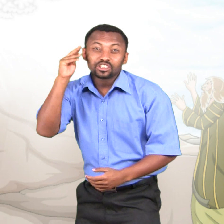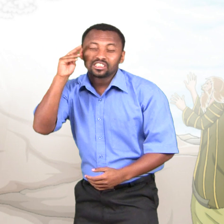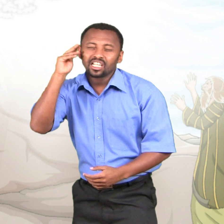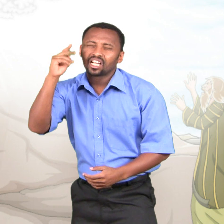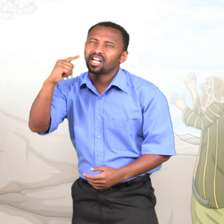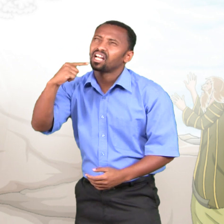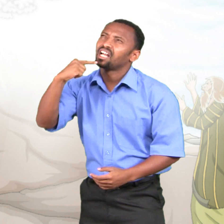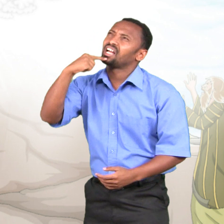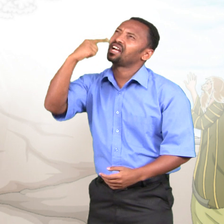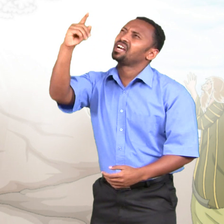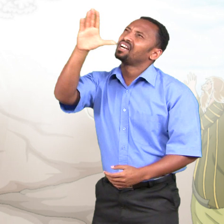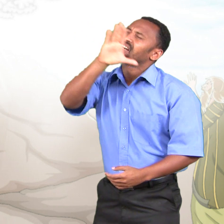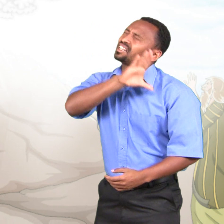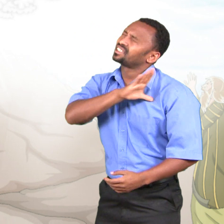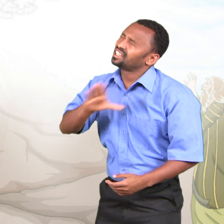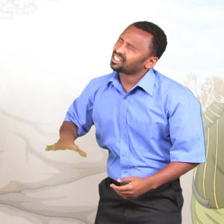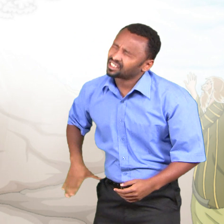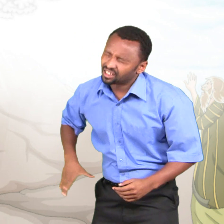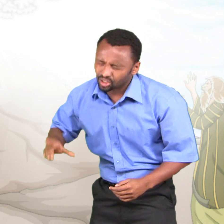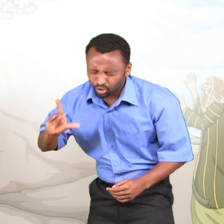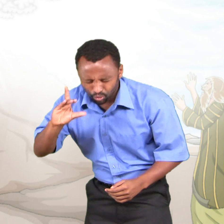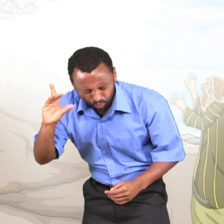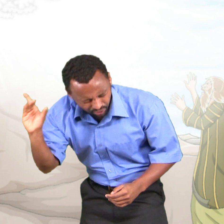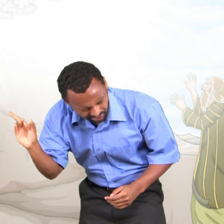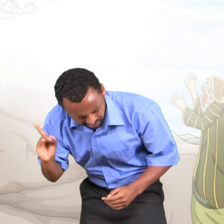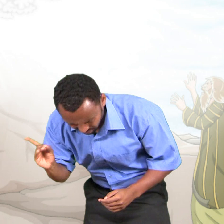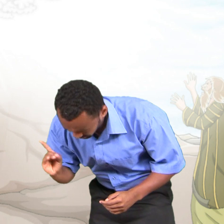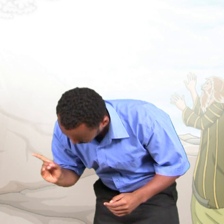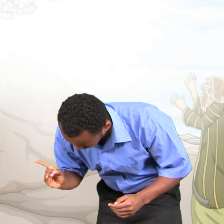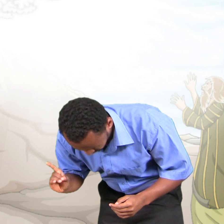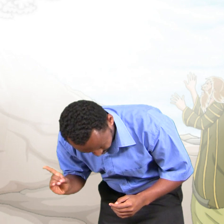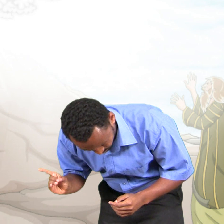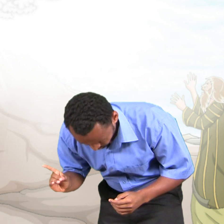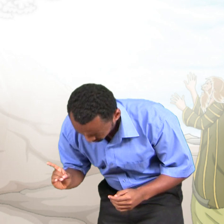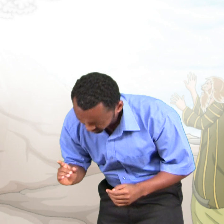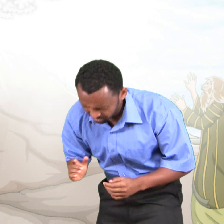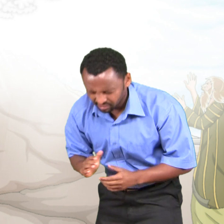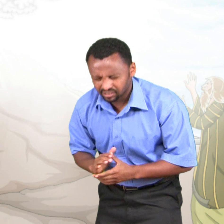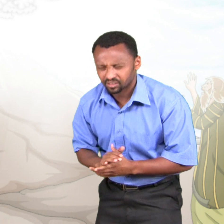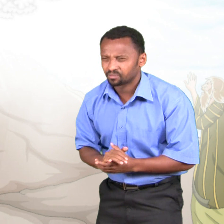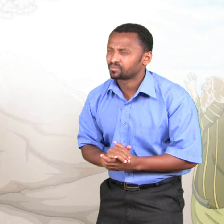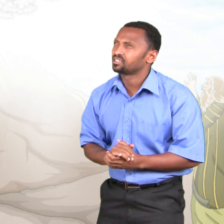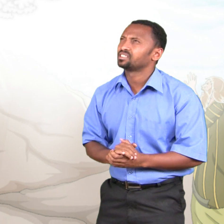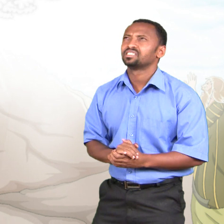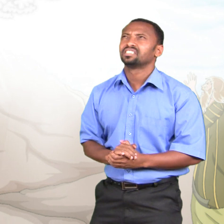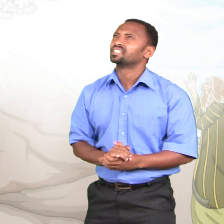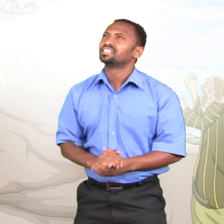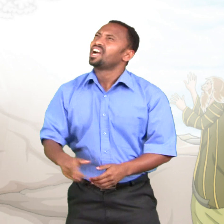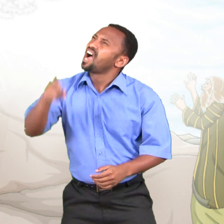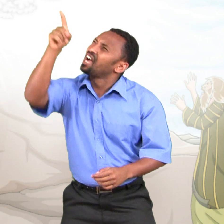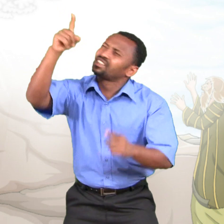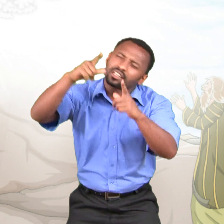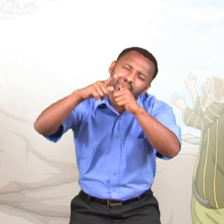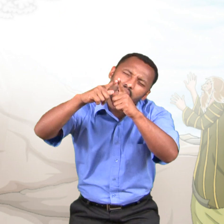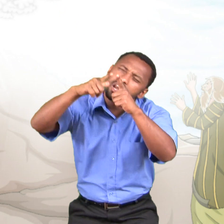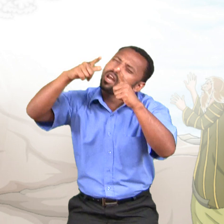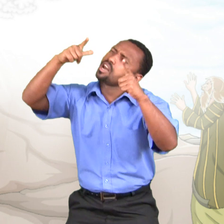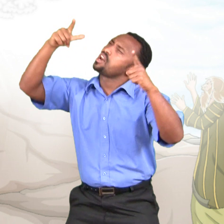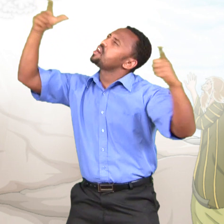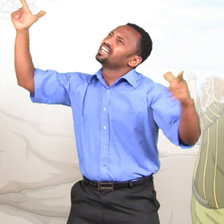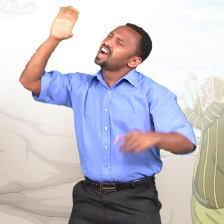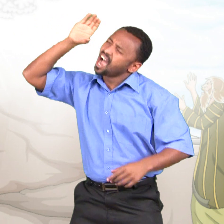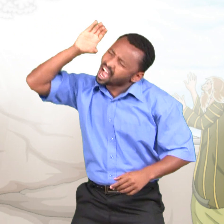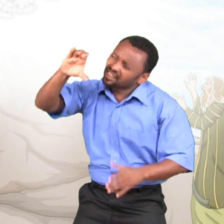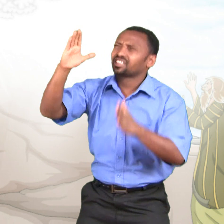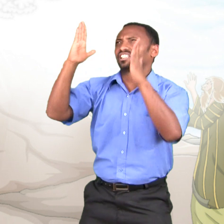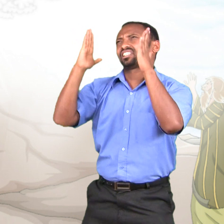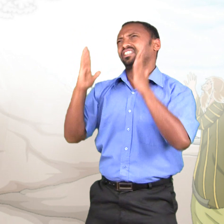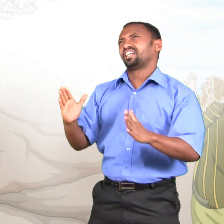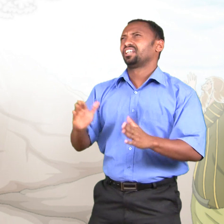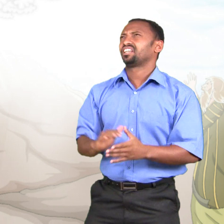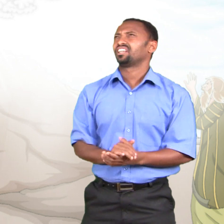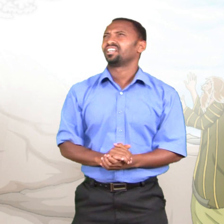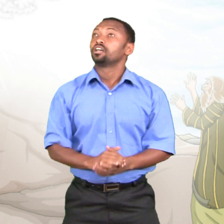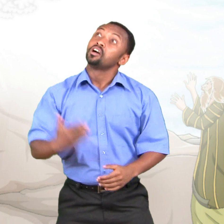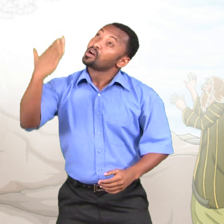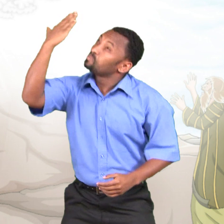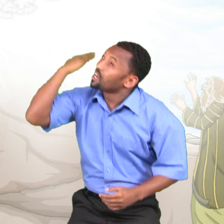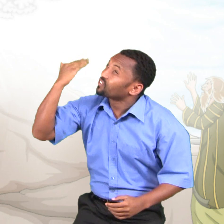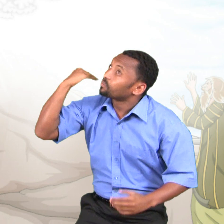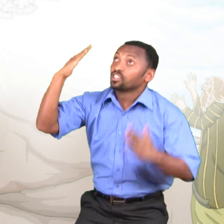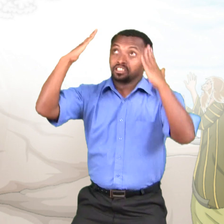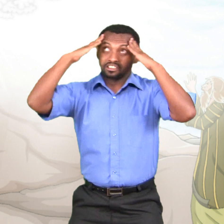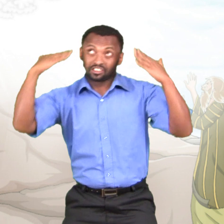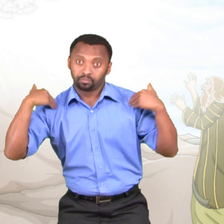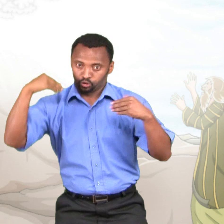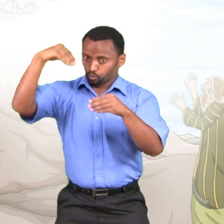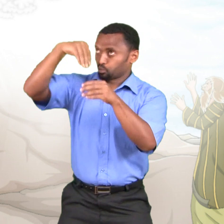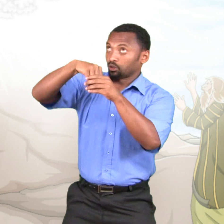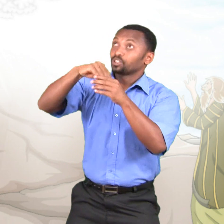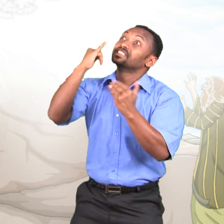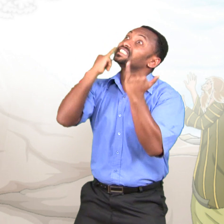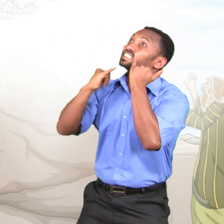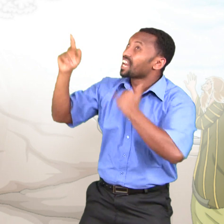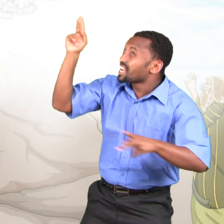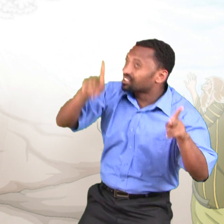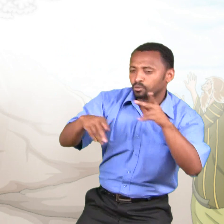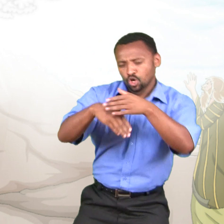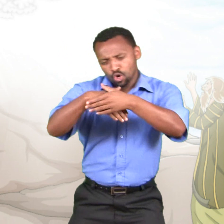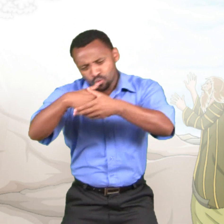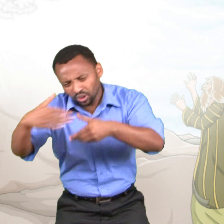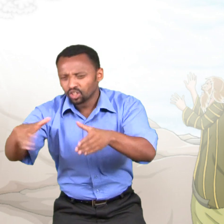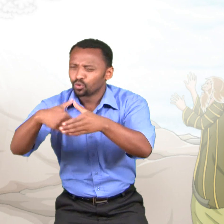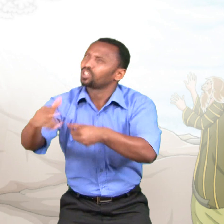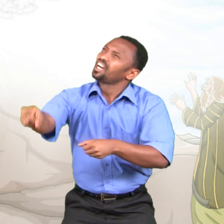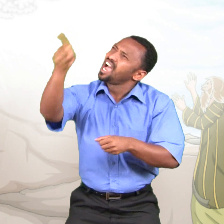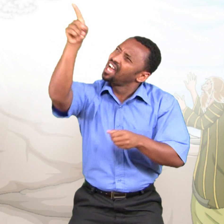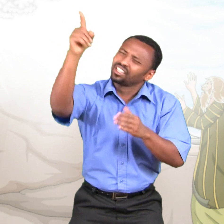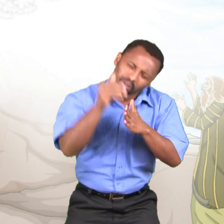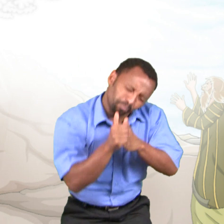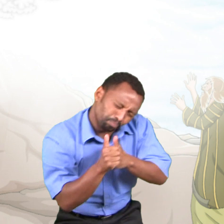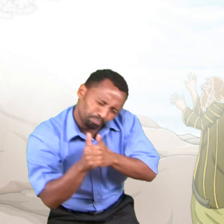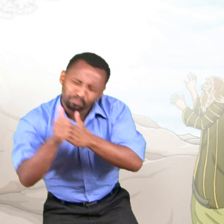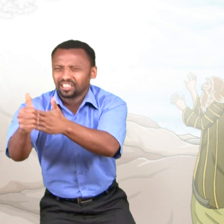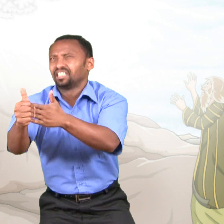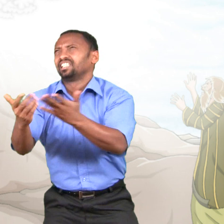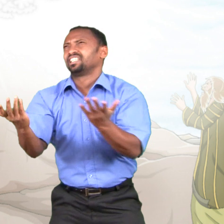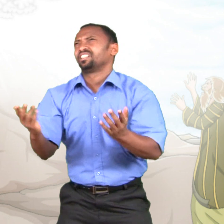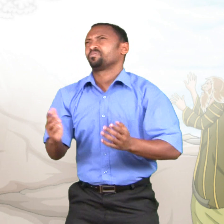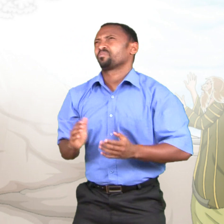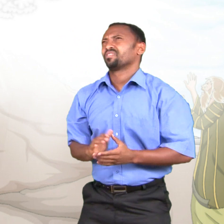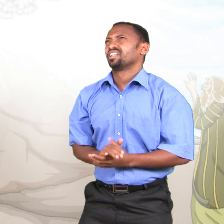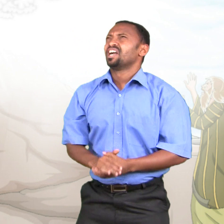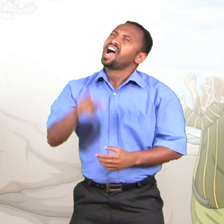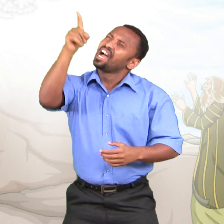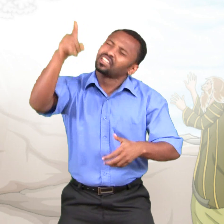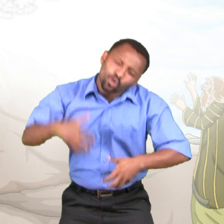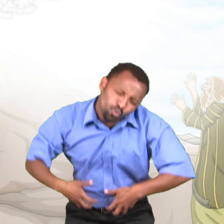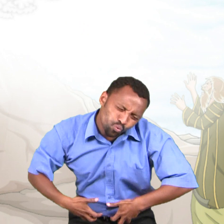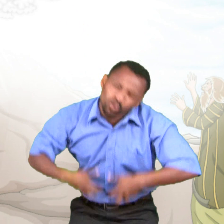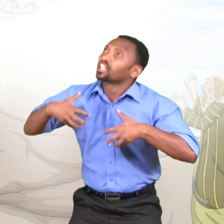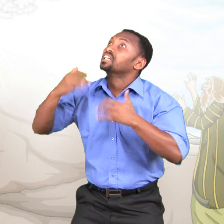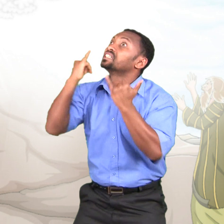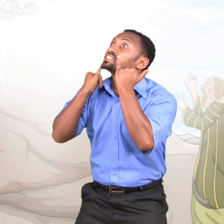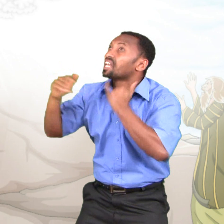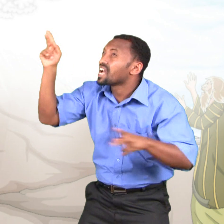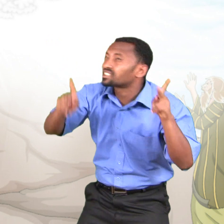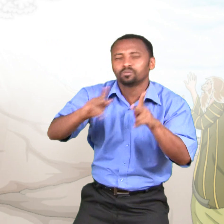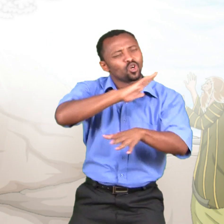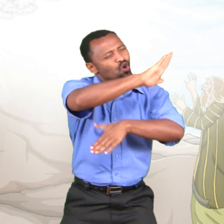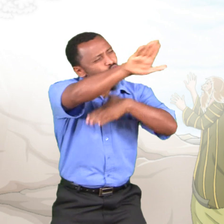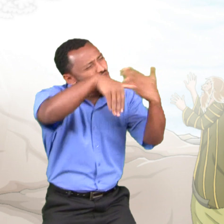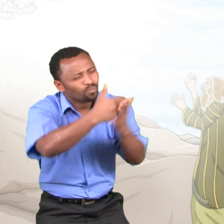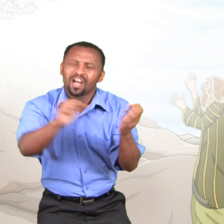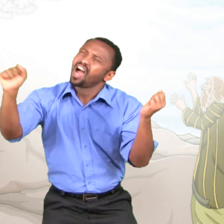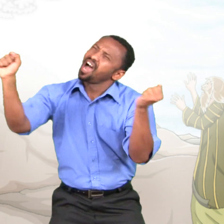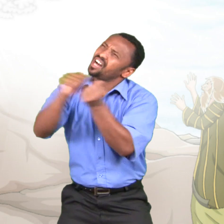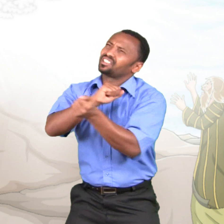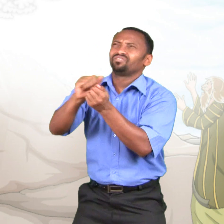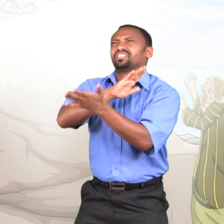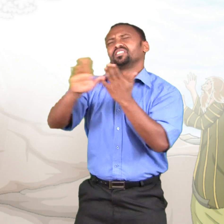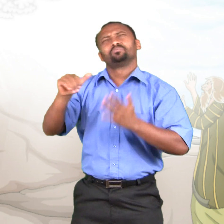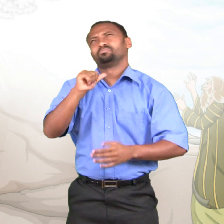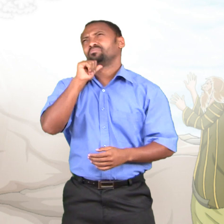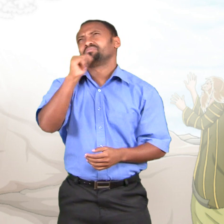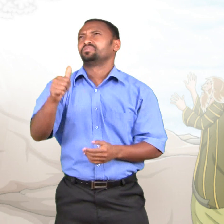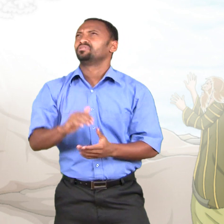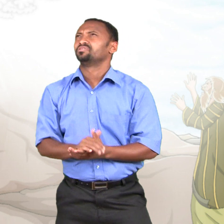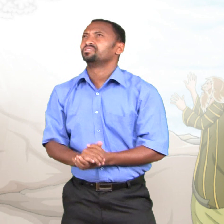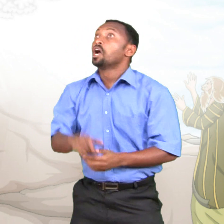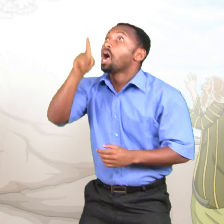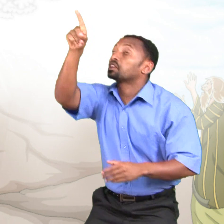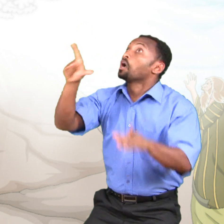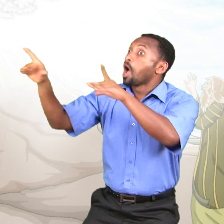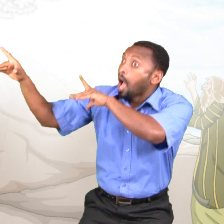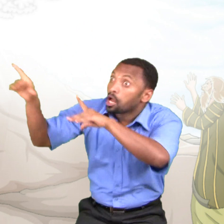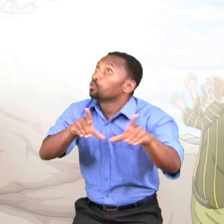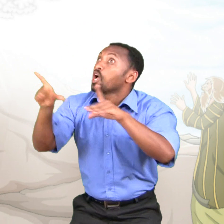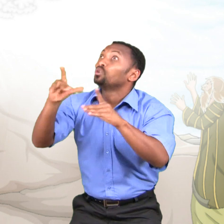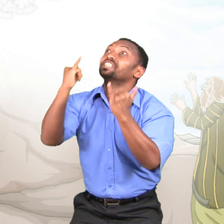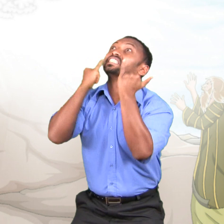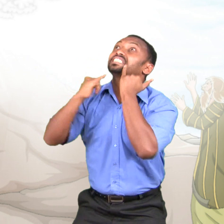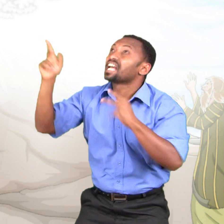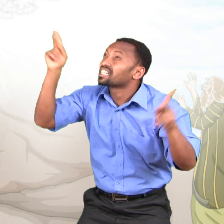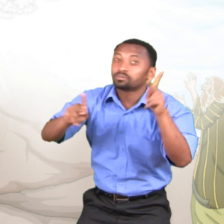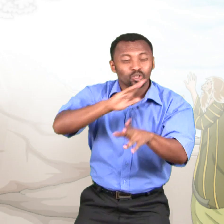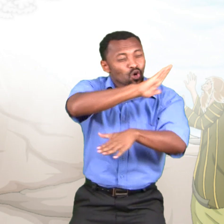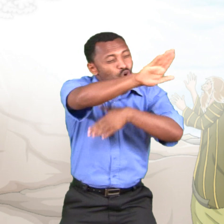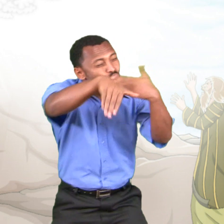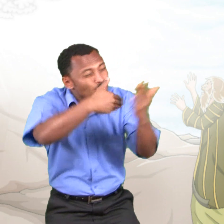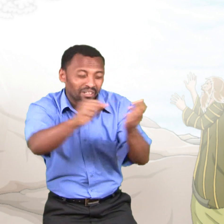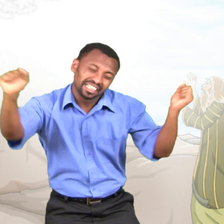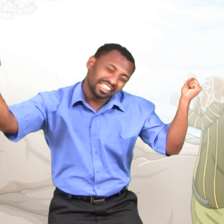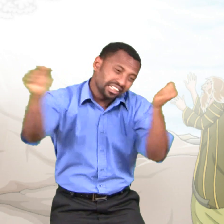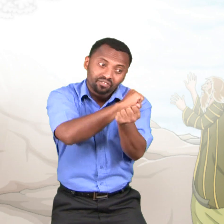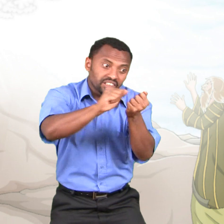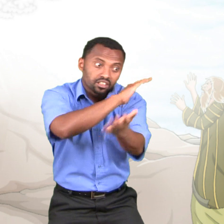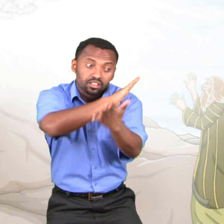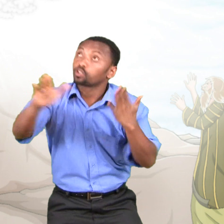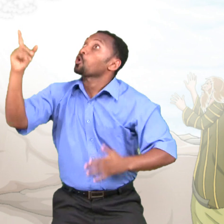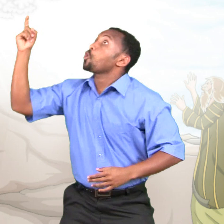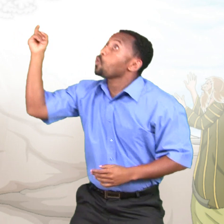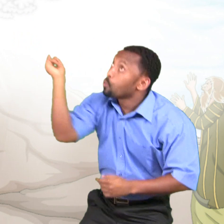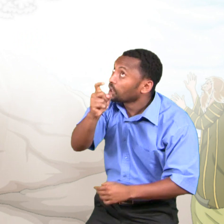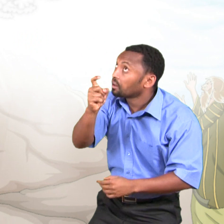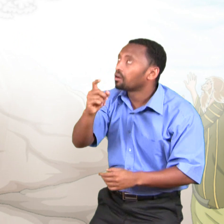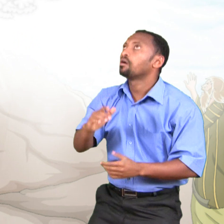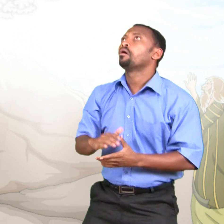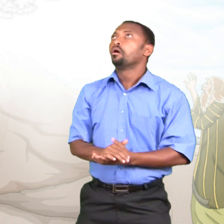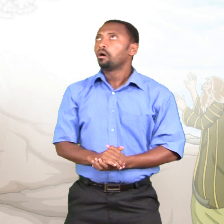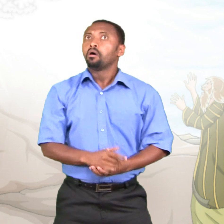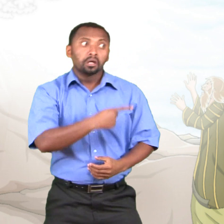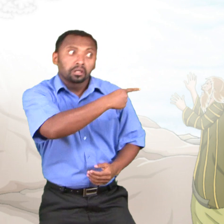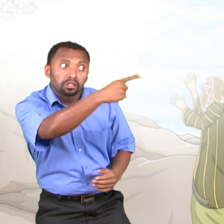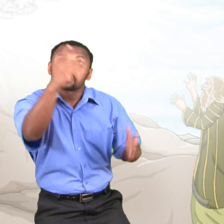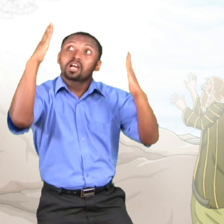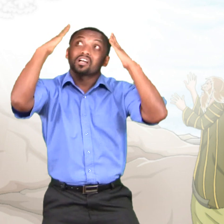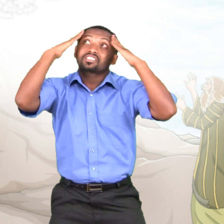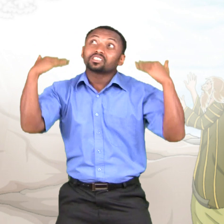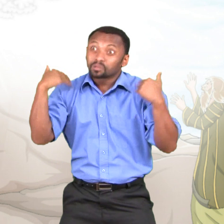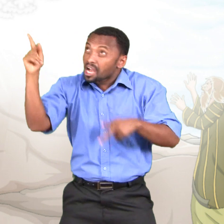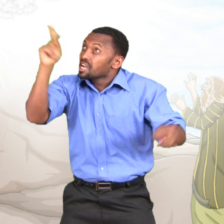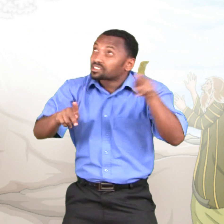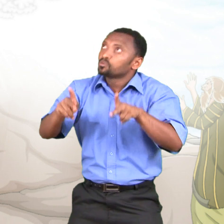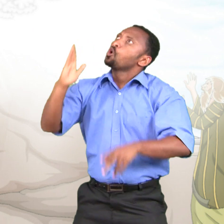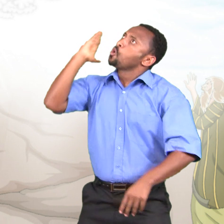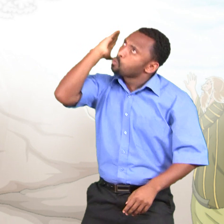But Moses sought the favor of the LORD his God, saying, “O LORD, why does Your anger burn against Your people, whom You brought out of the land of Egypt with great power and a mighty hand?